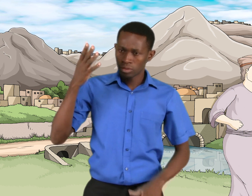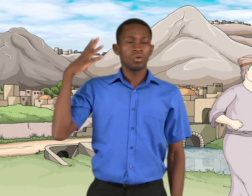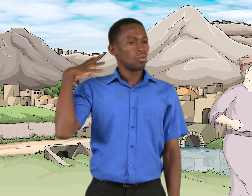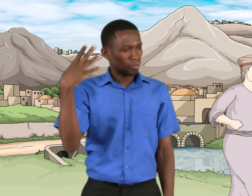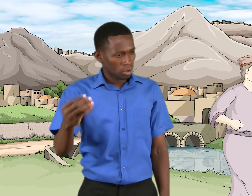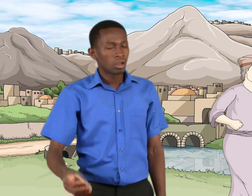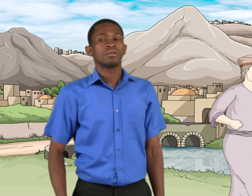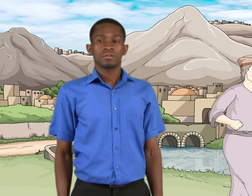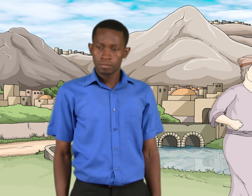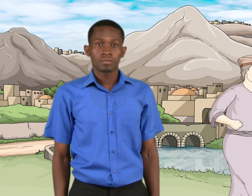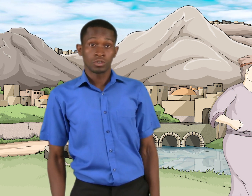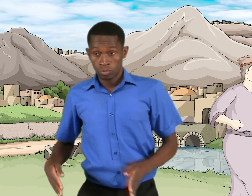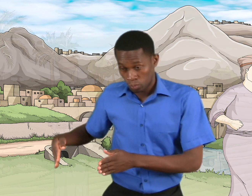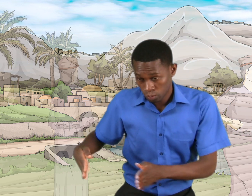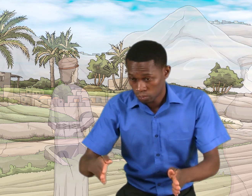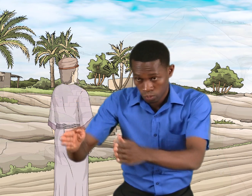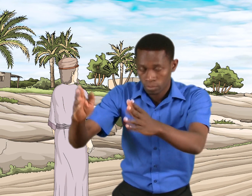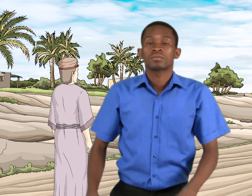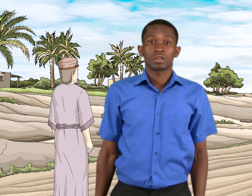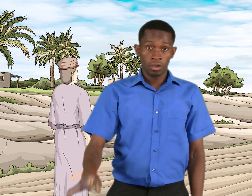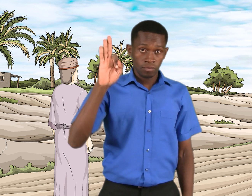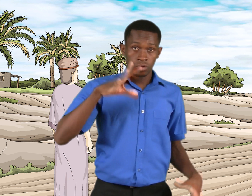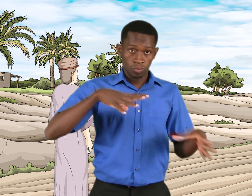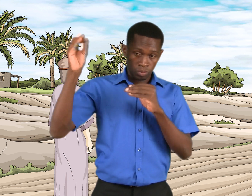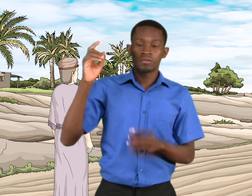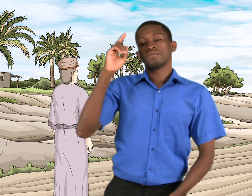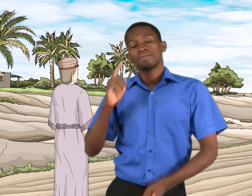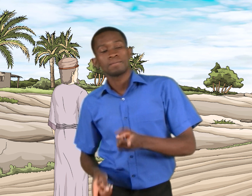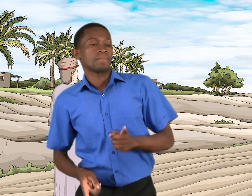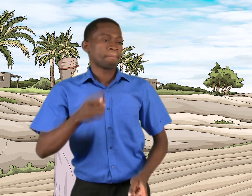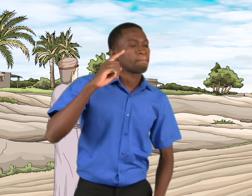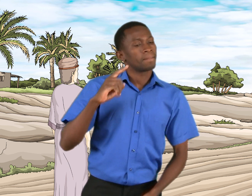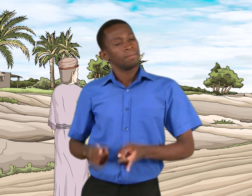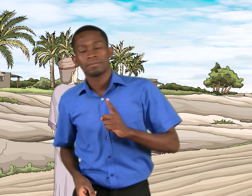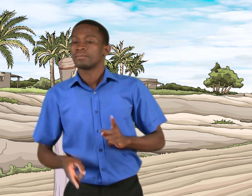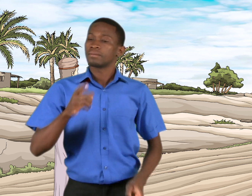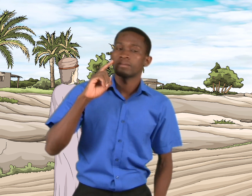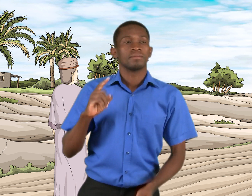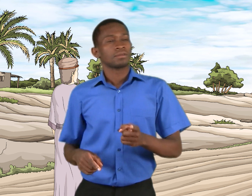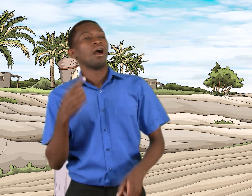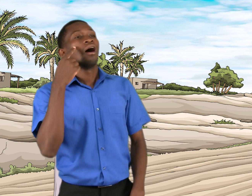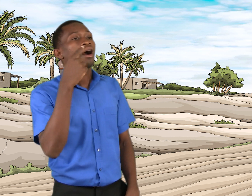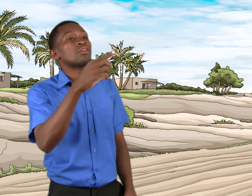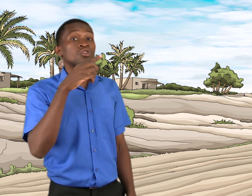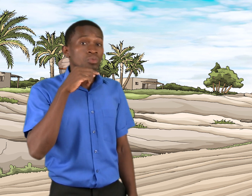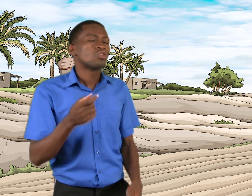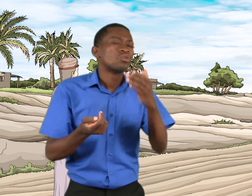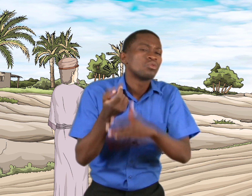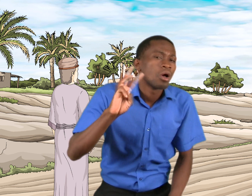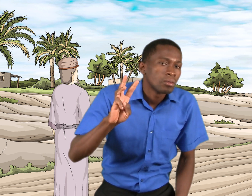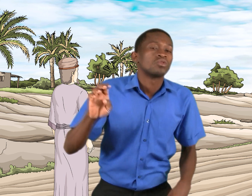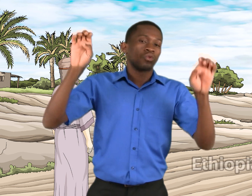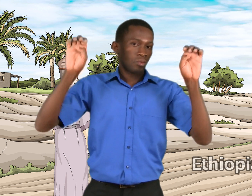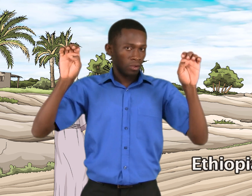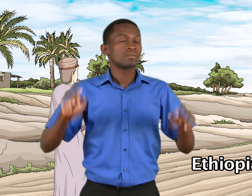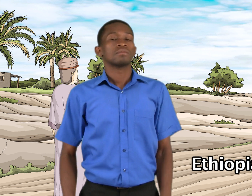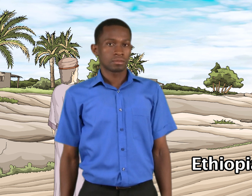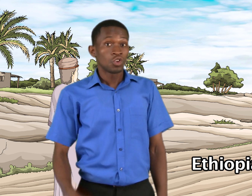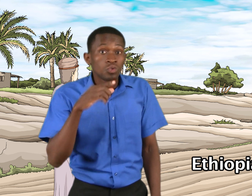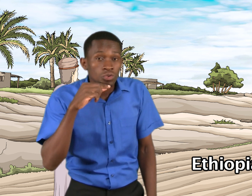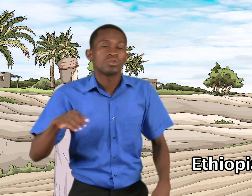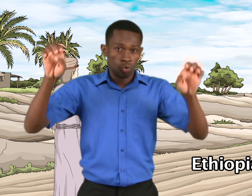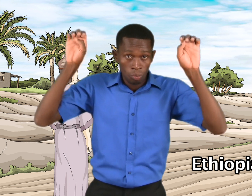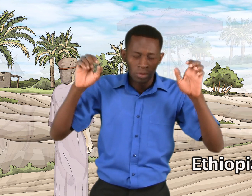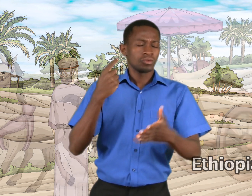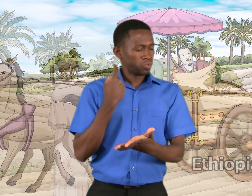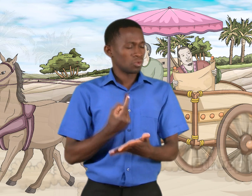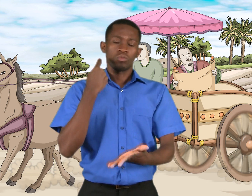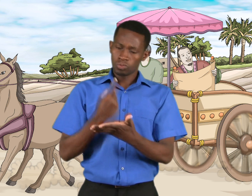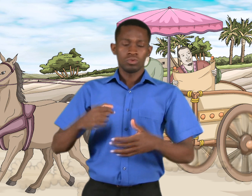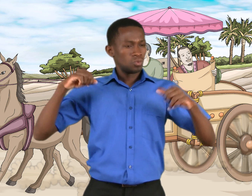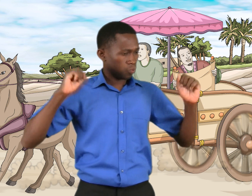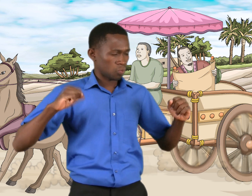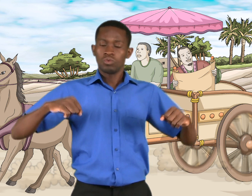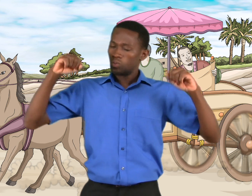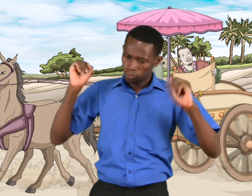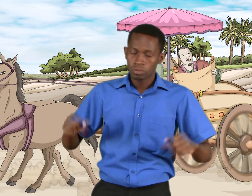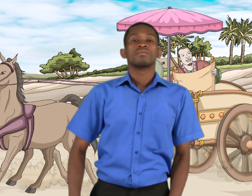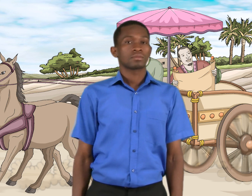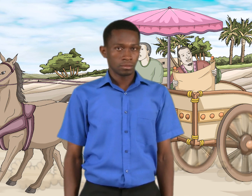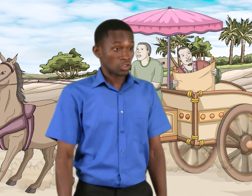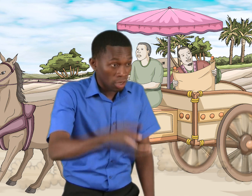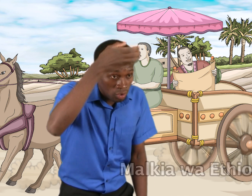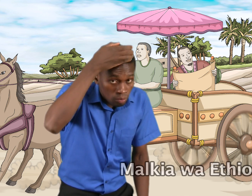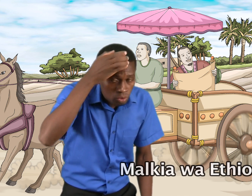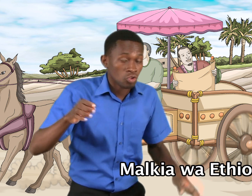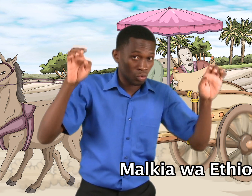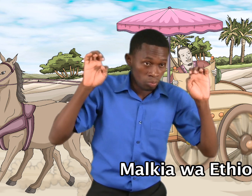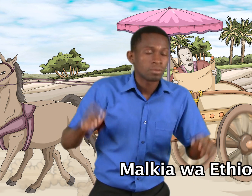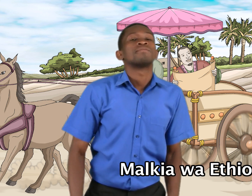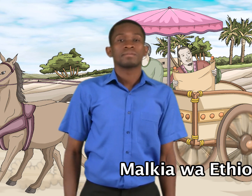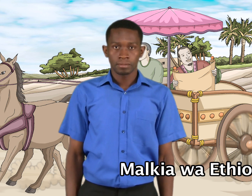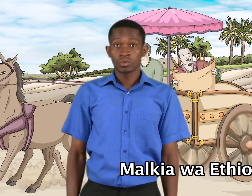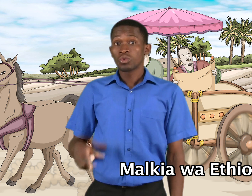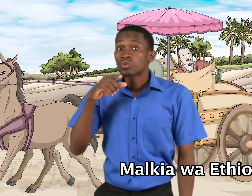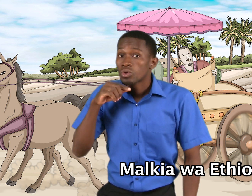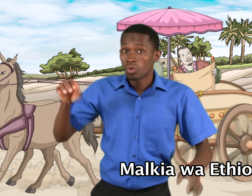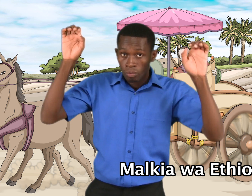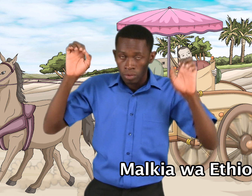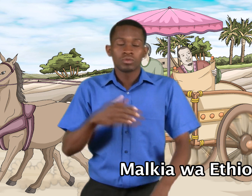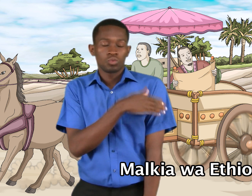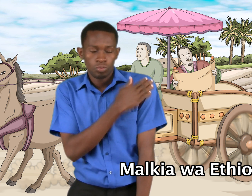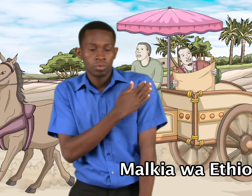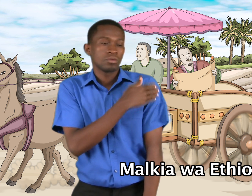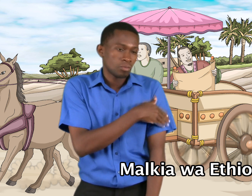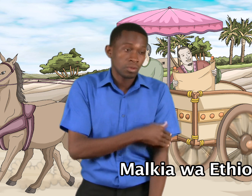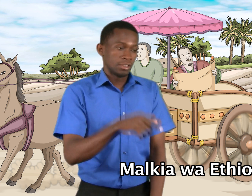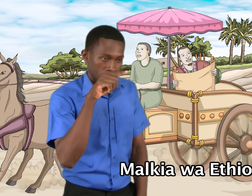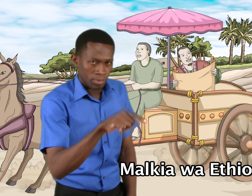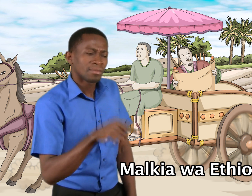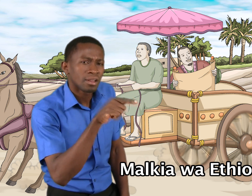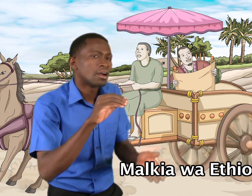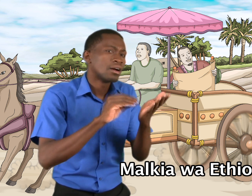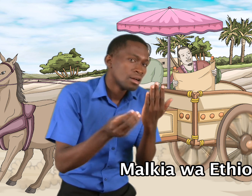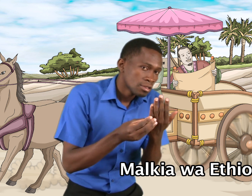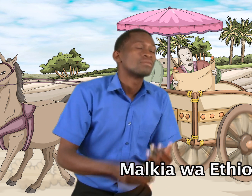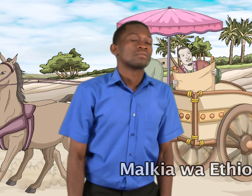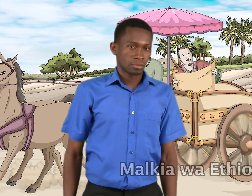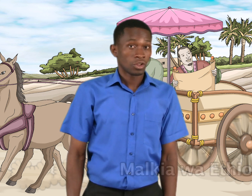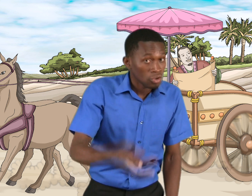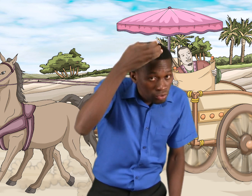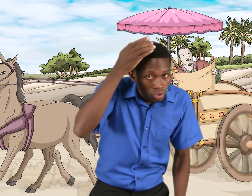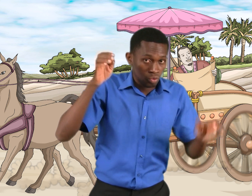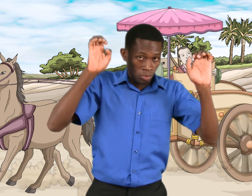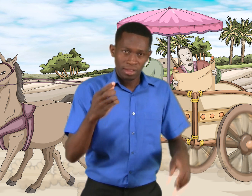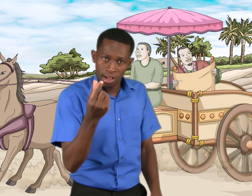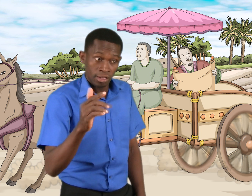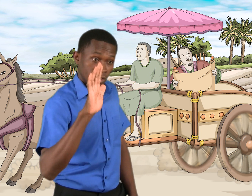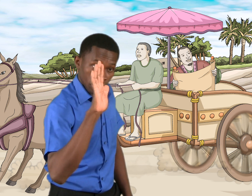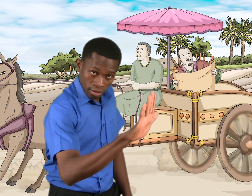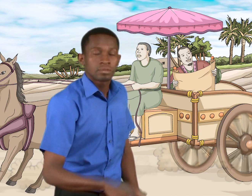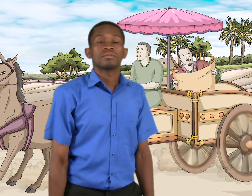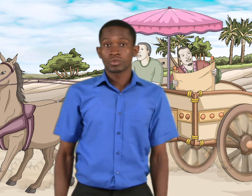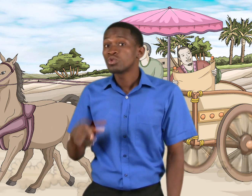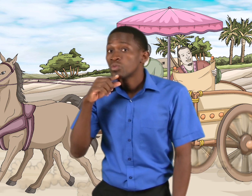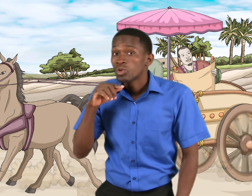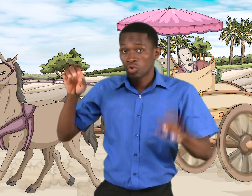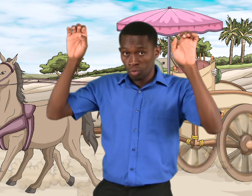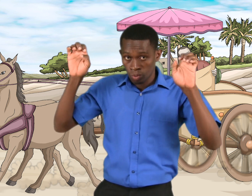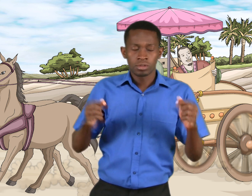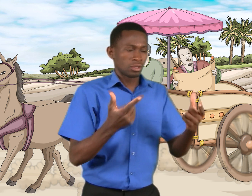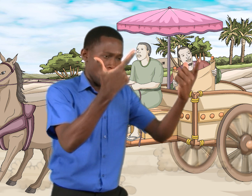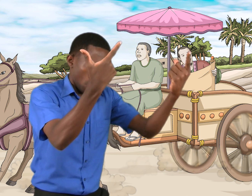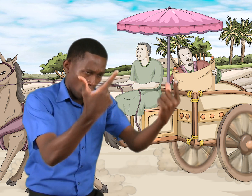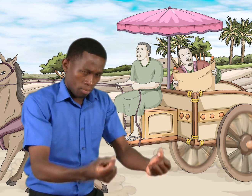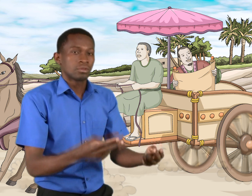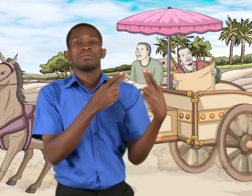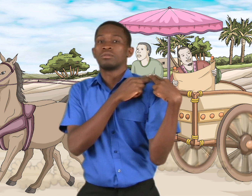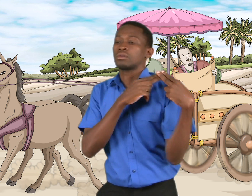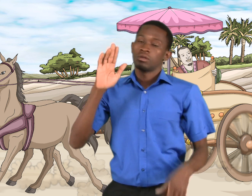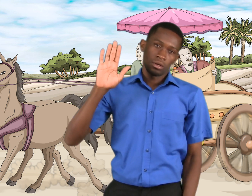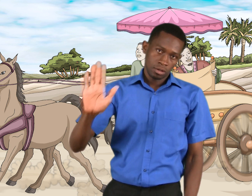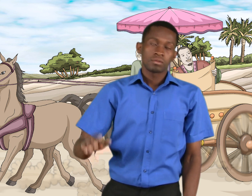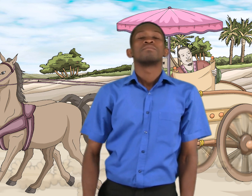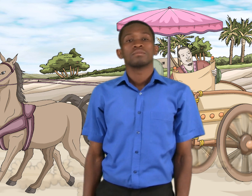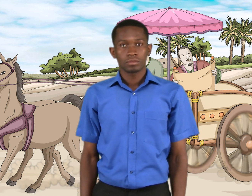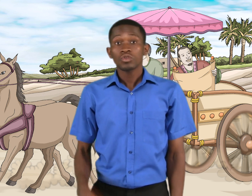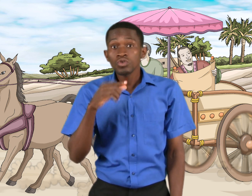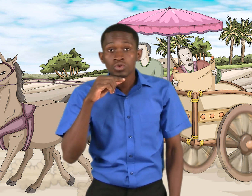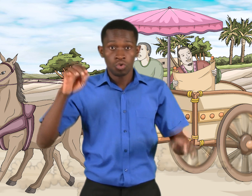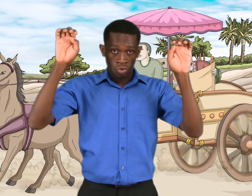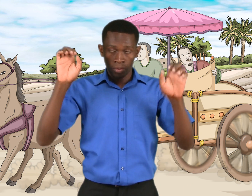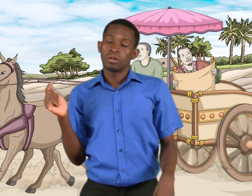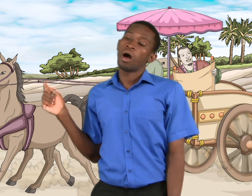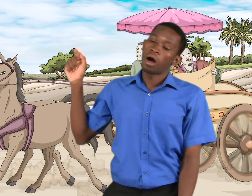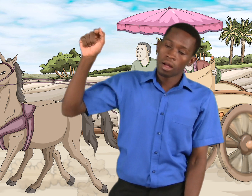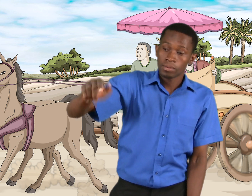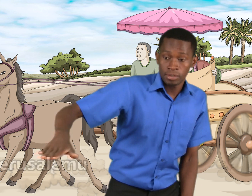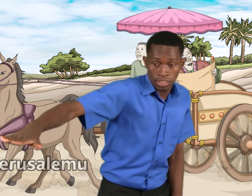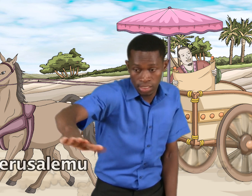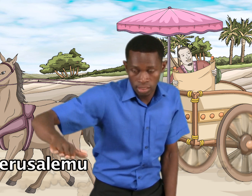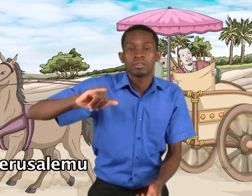So he started out, and on his way he met an Ethiopian eunuch, a court official in charge of the entire treasury of Candace, queen of the Ethiopians.